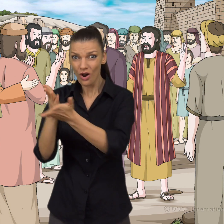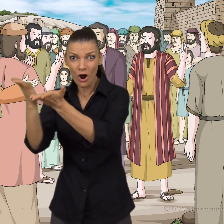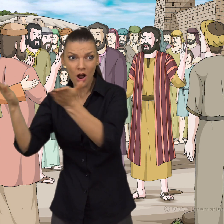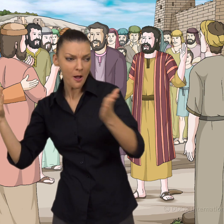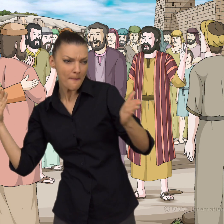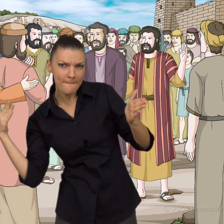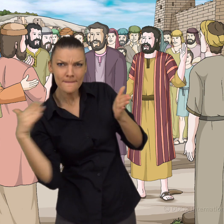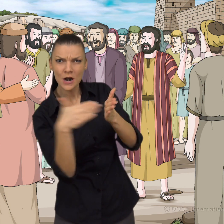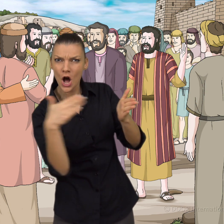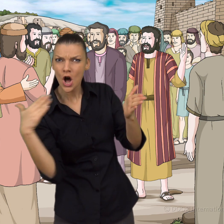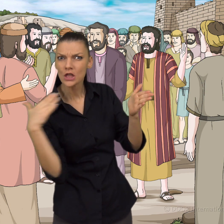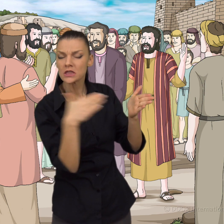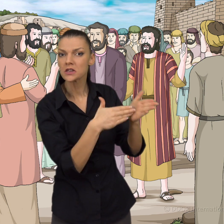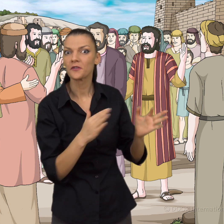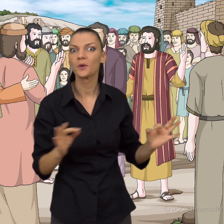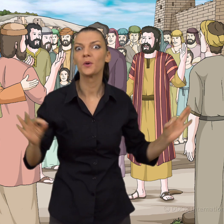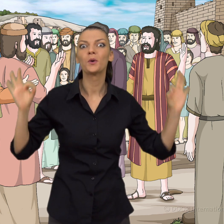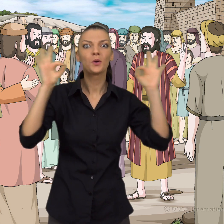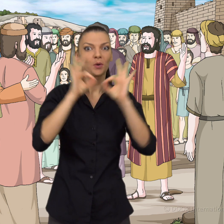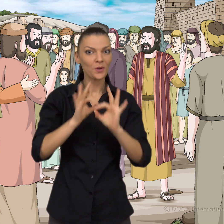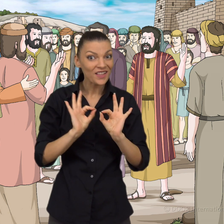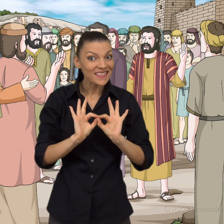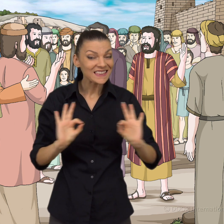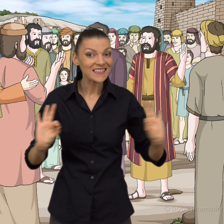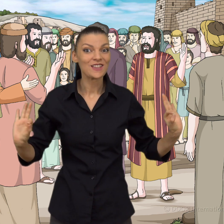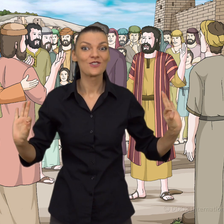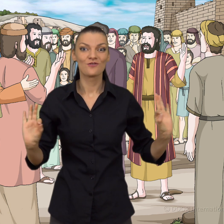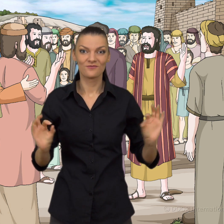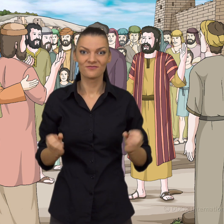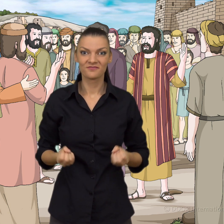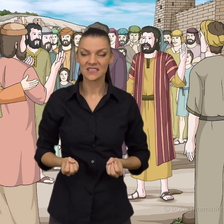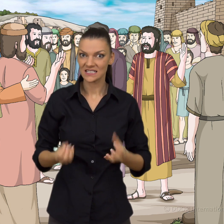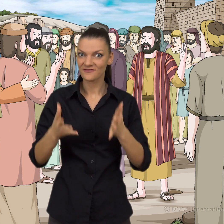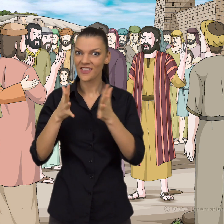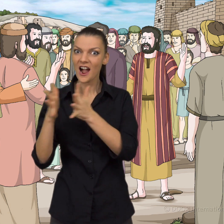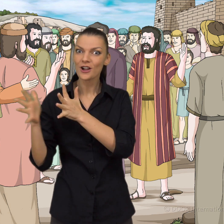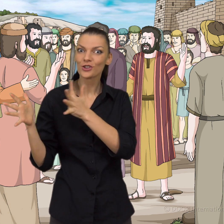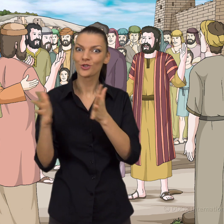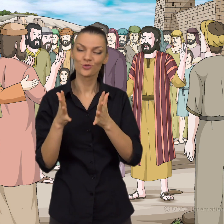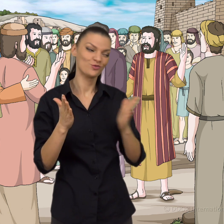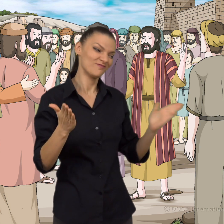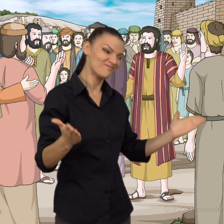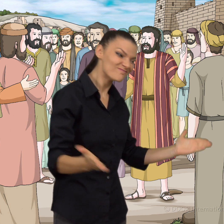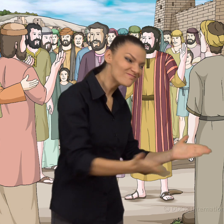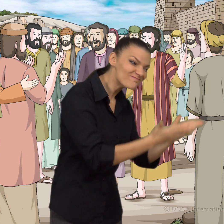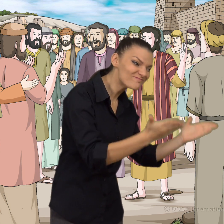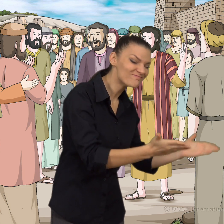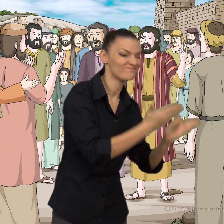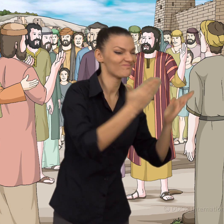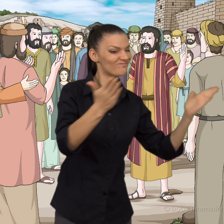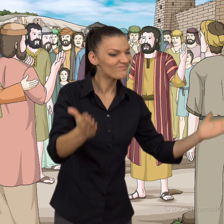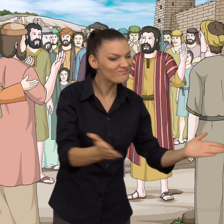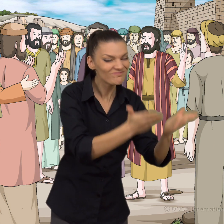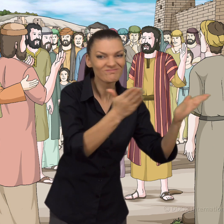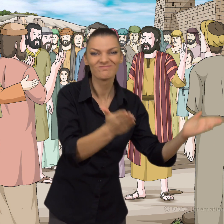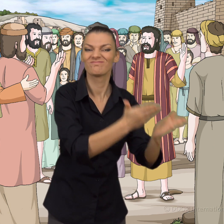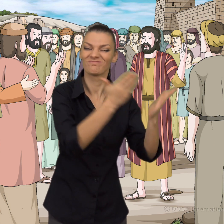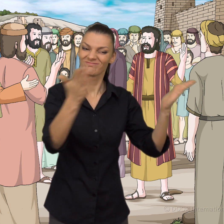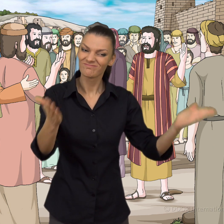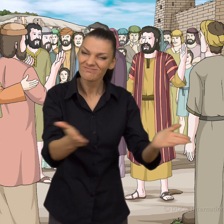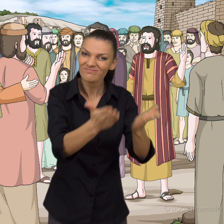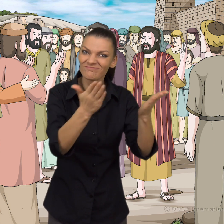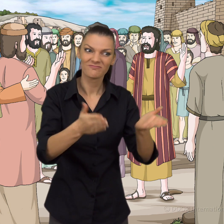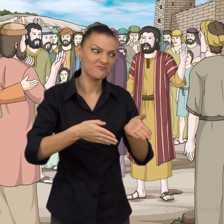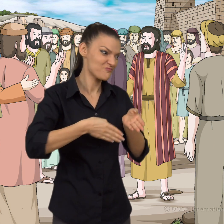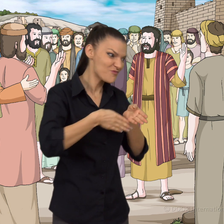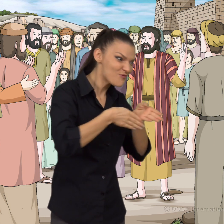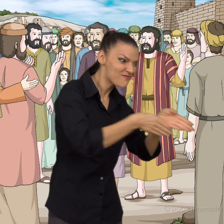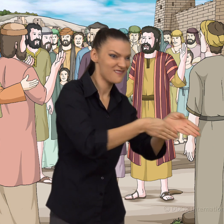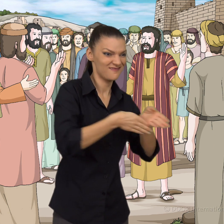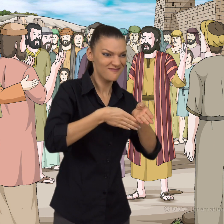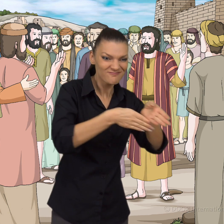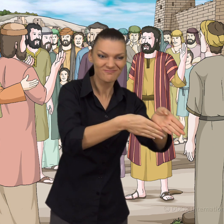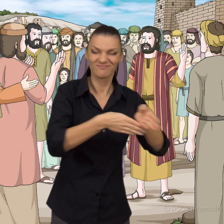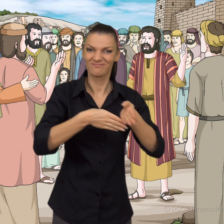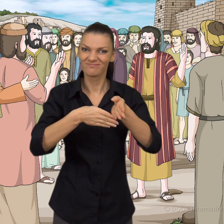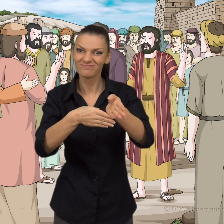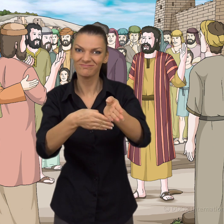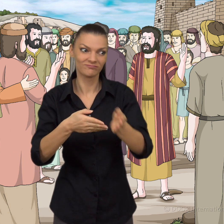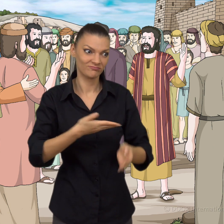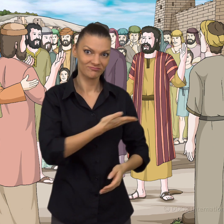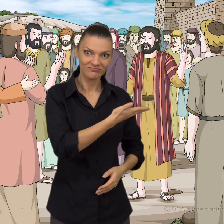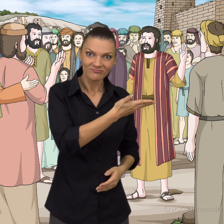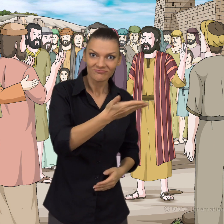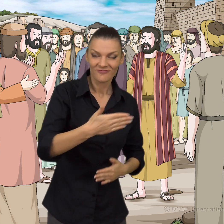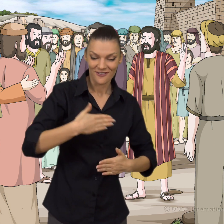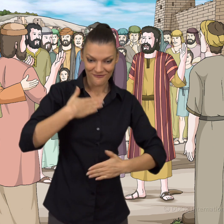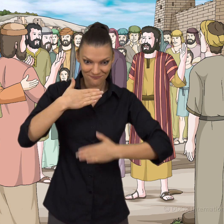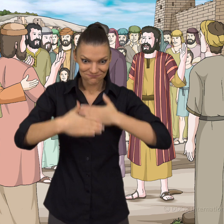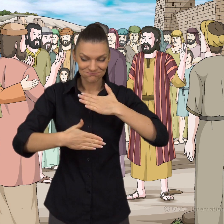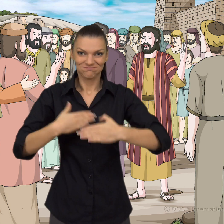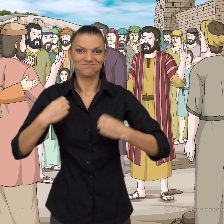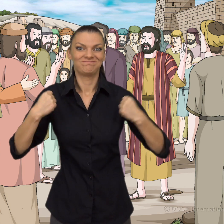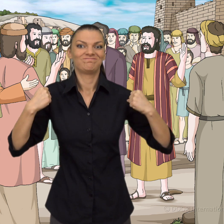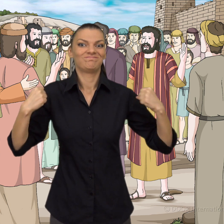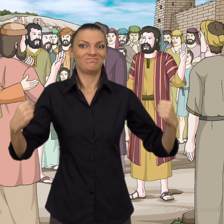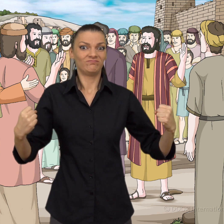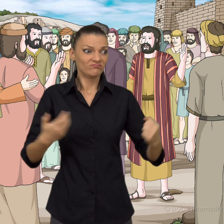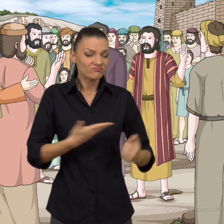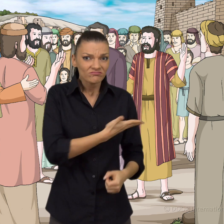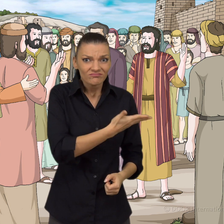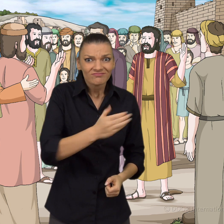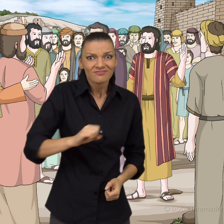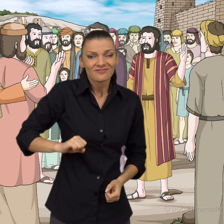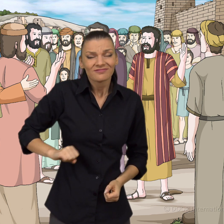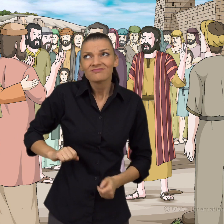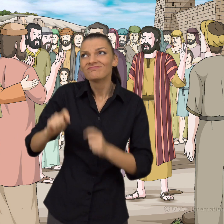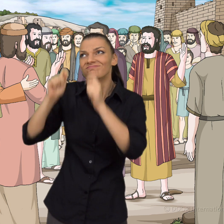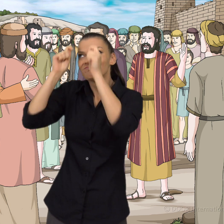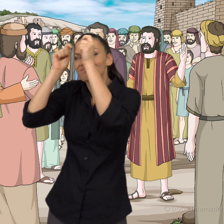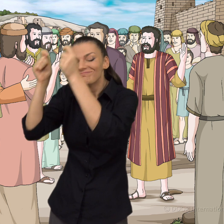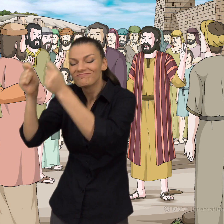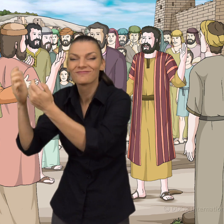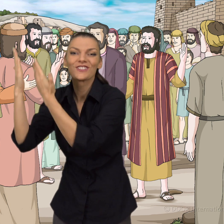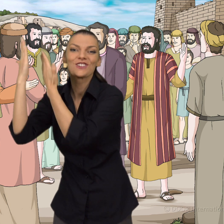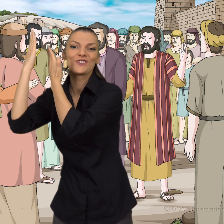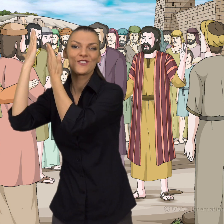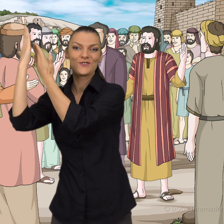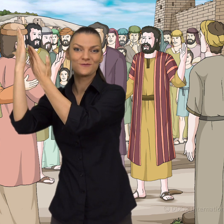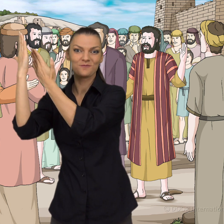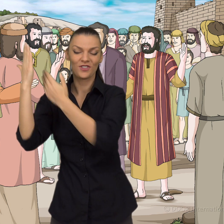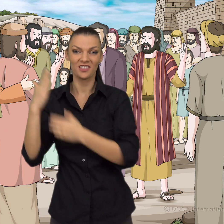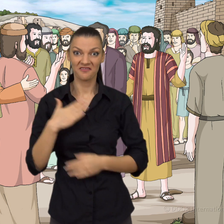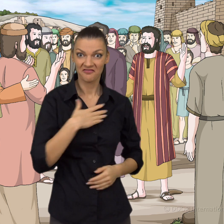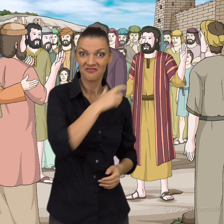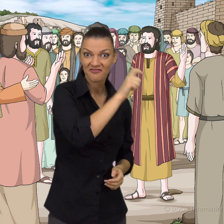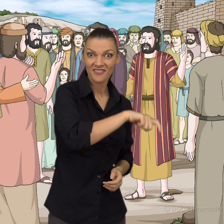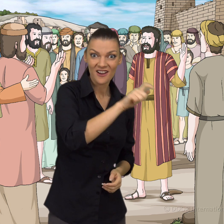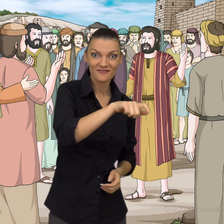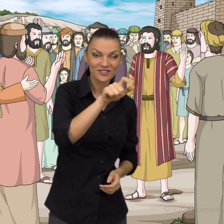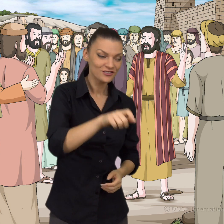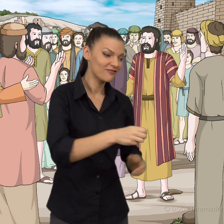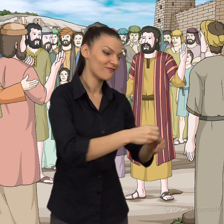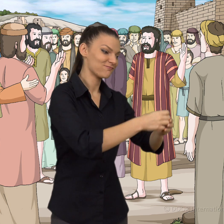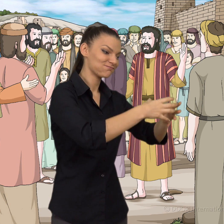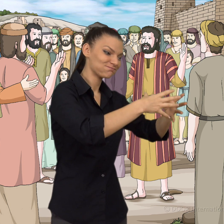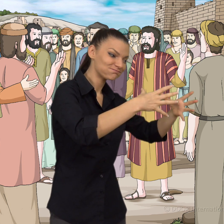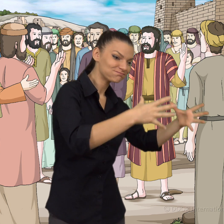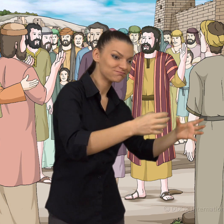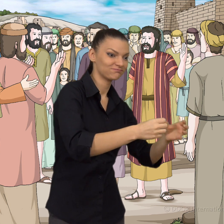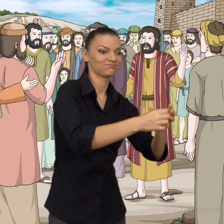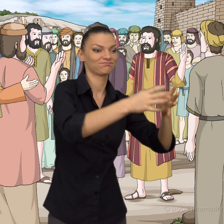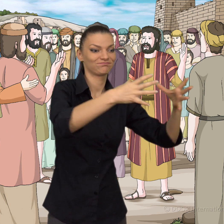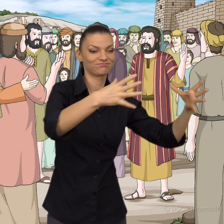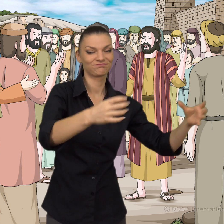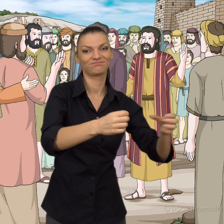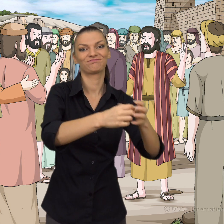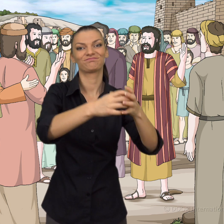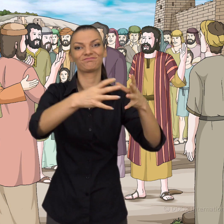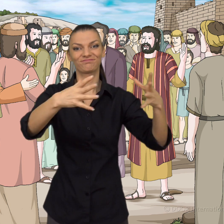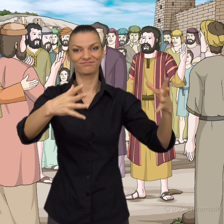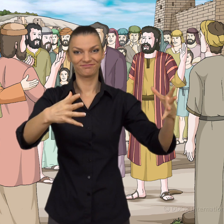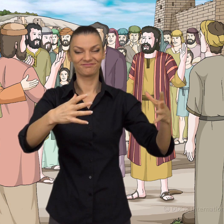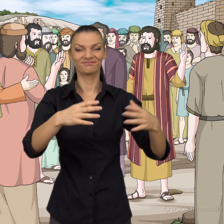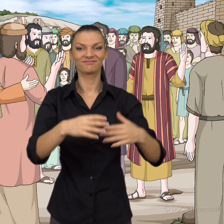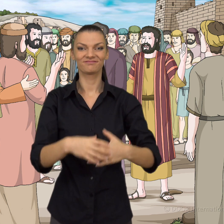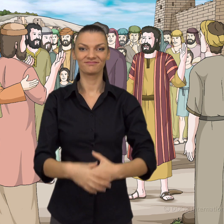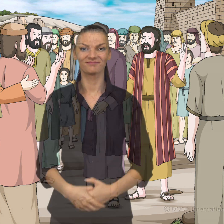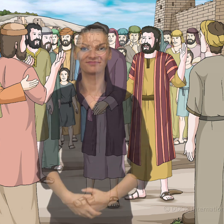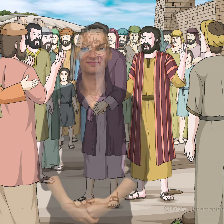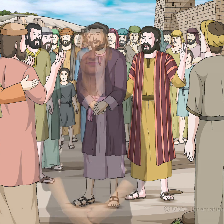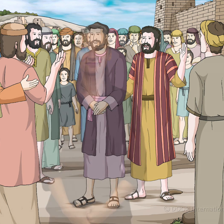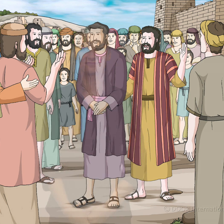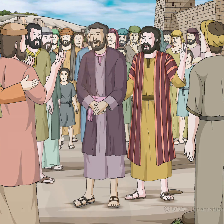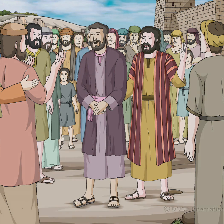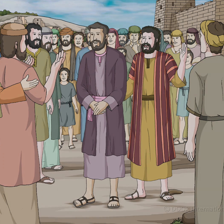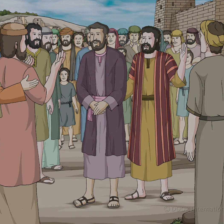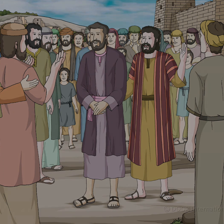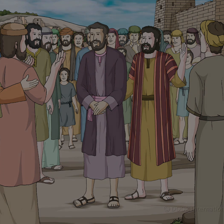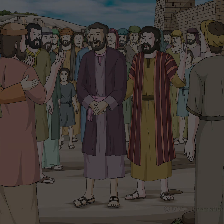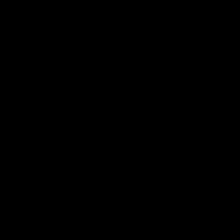It grew in strength and numbers, living in the fear of the Lord and the encouragement of the Holy Spirit.